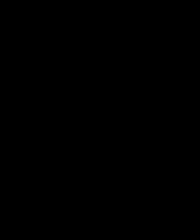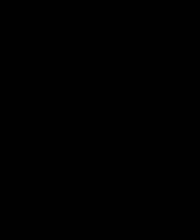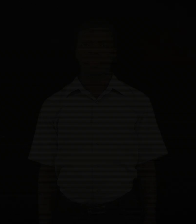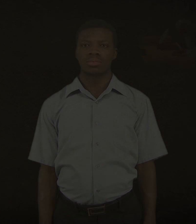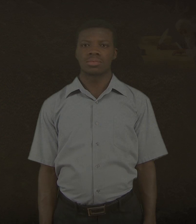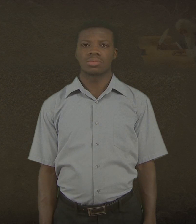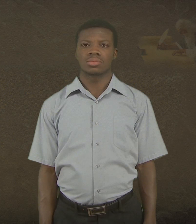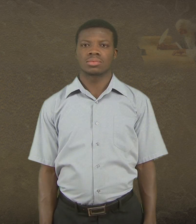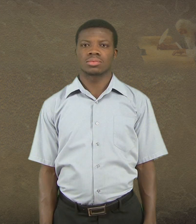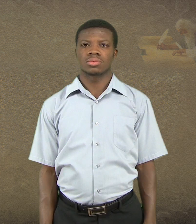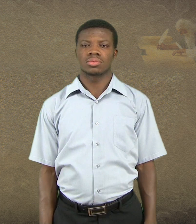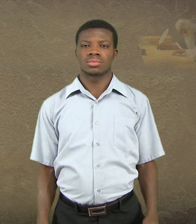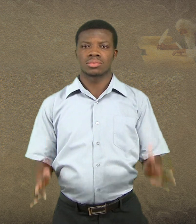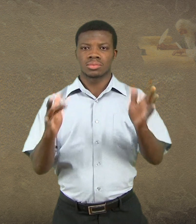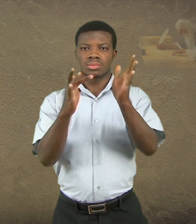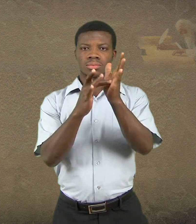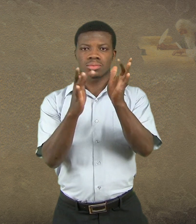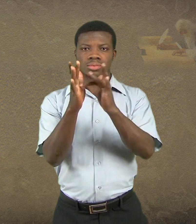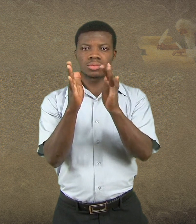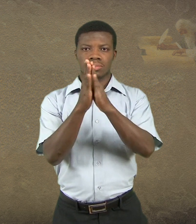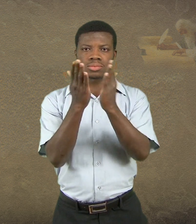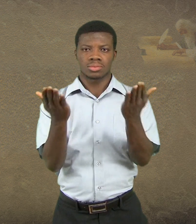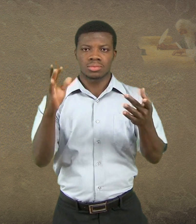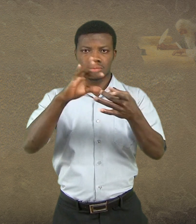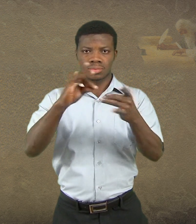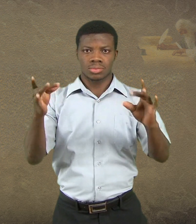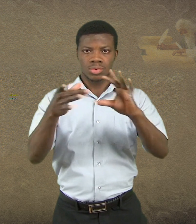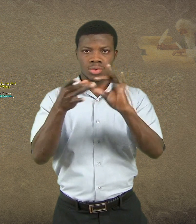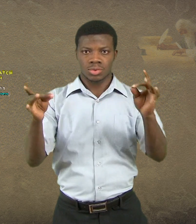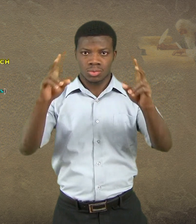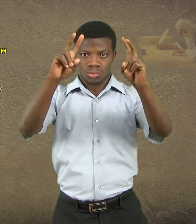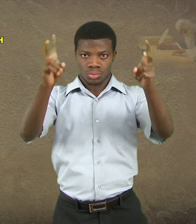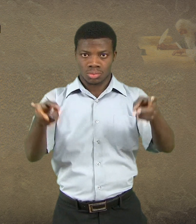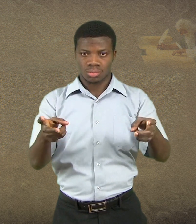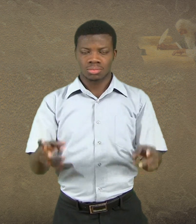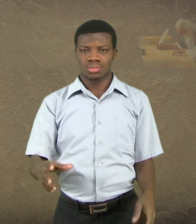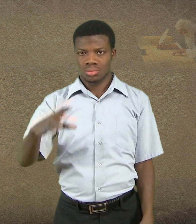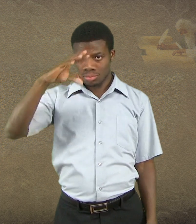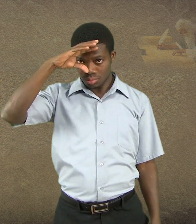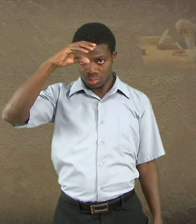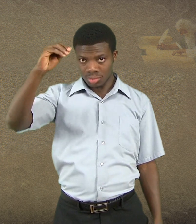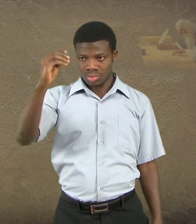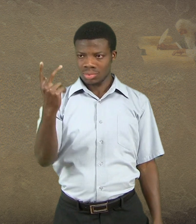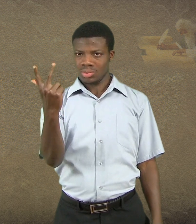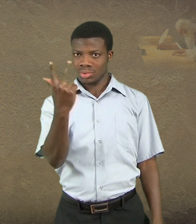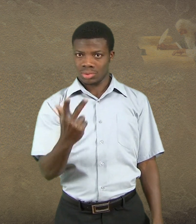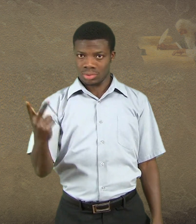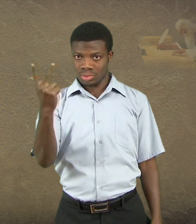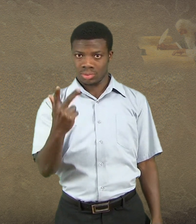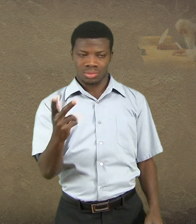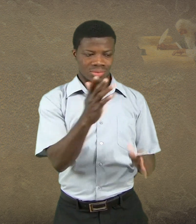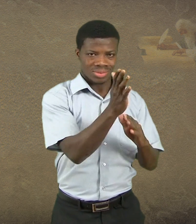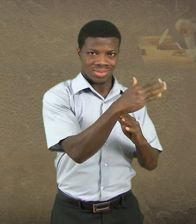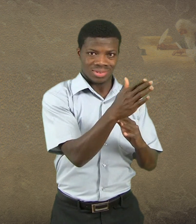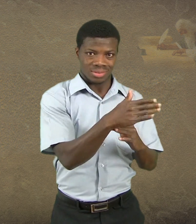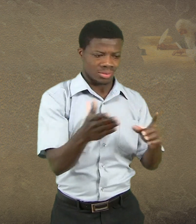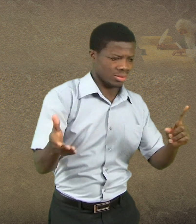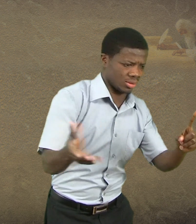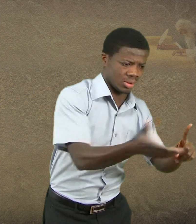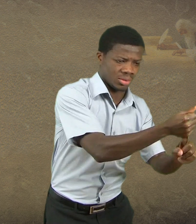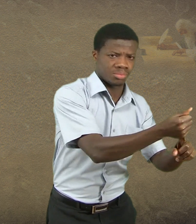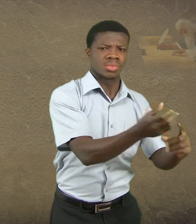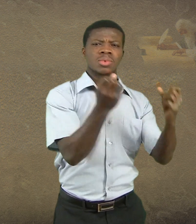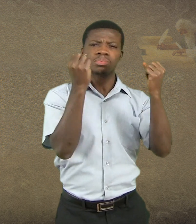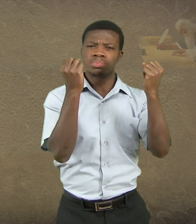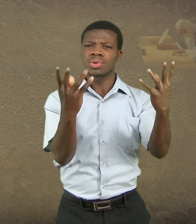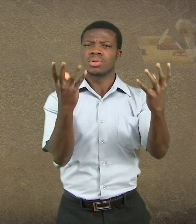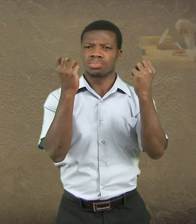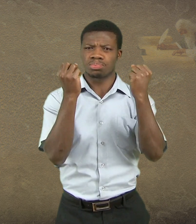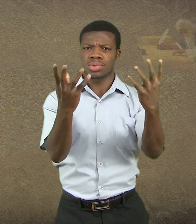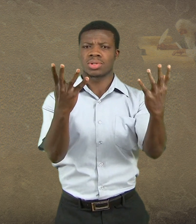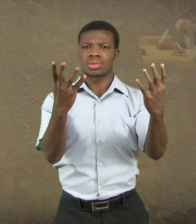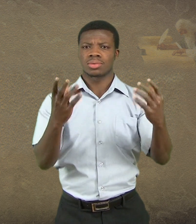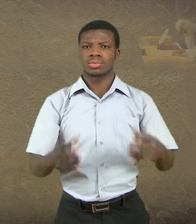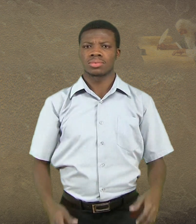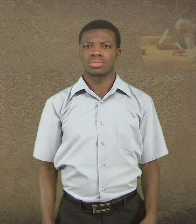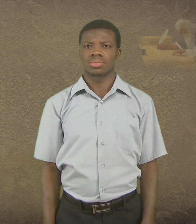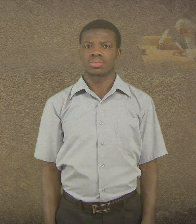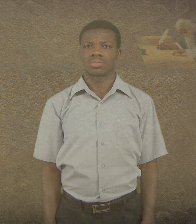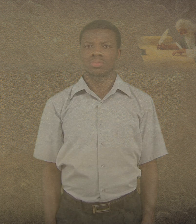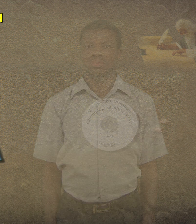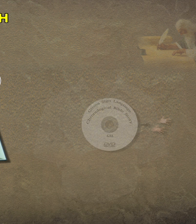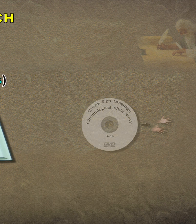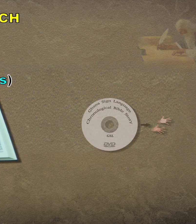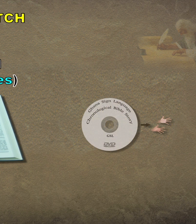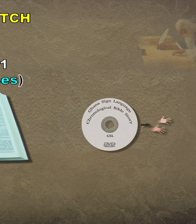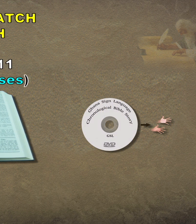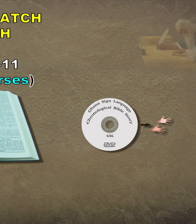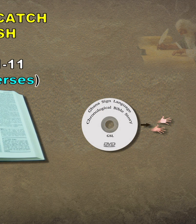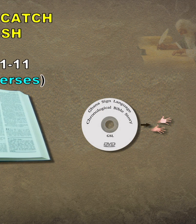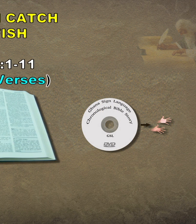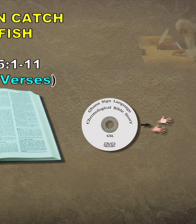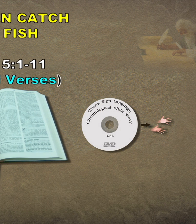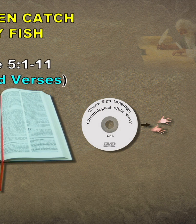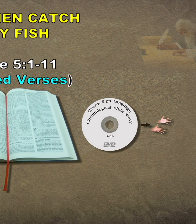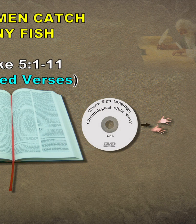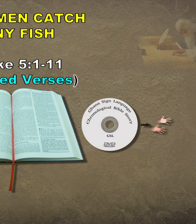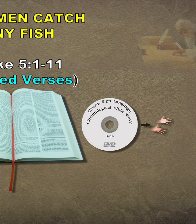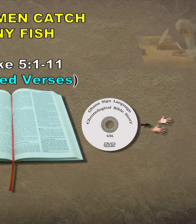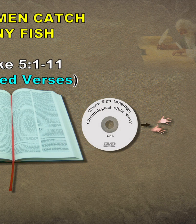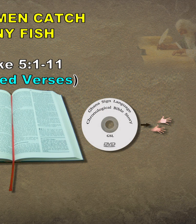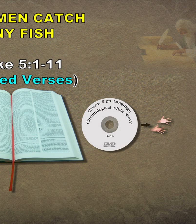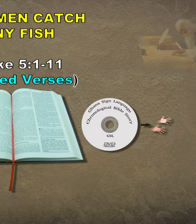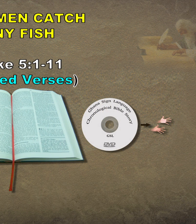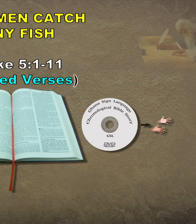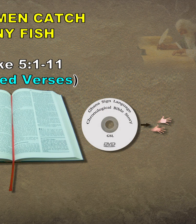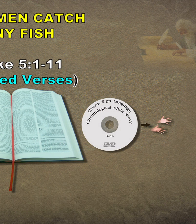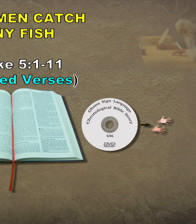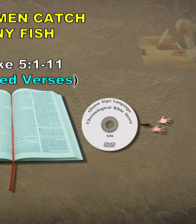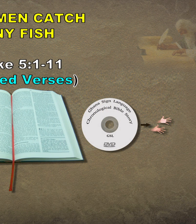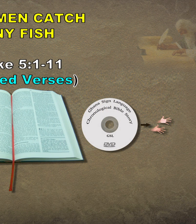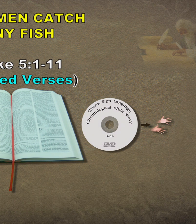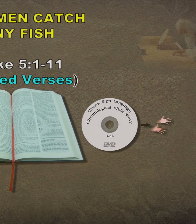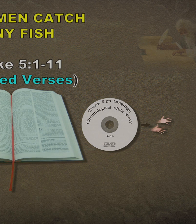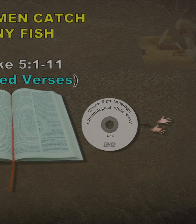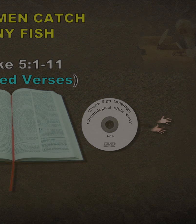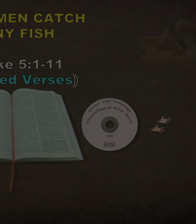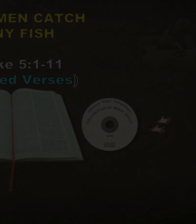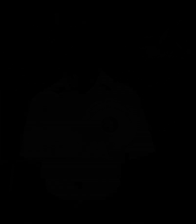Three men catch many fish